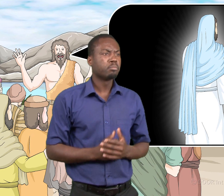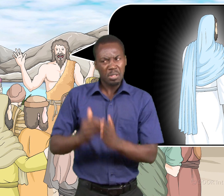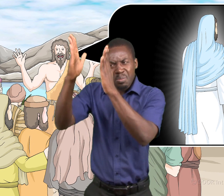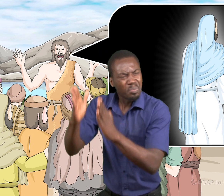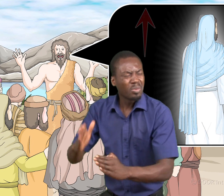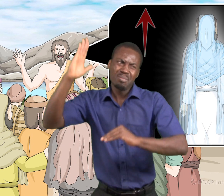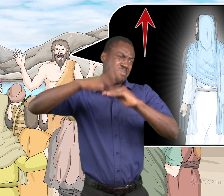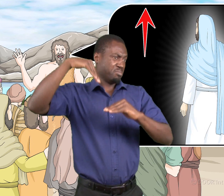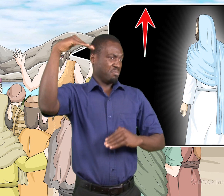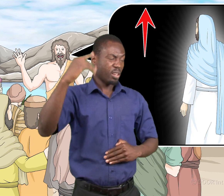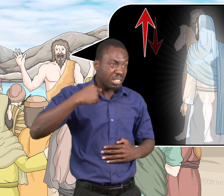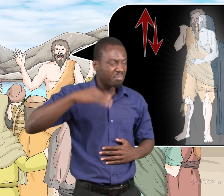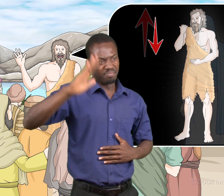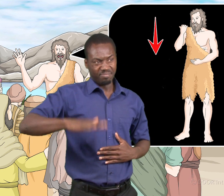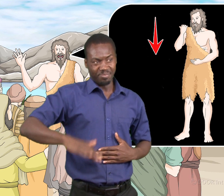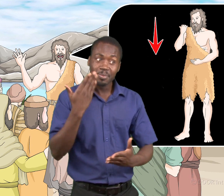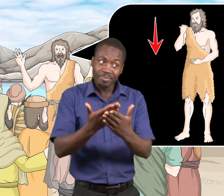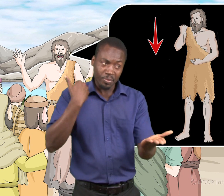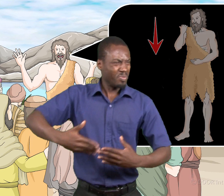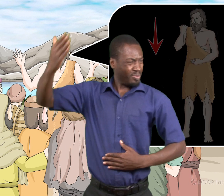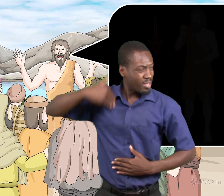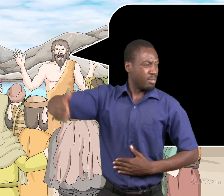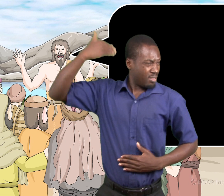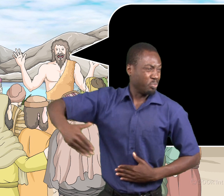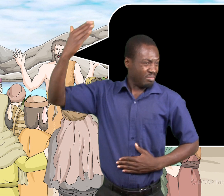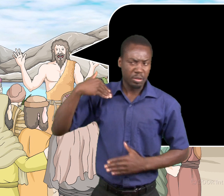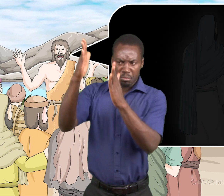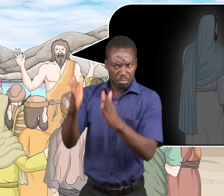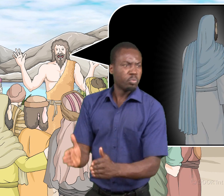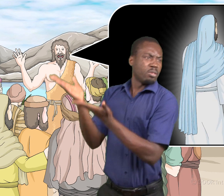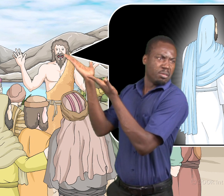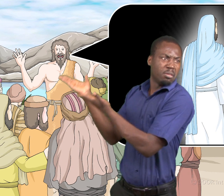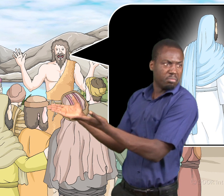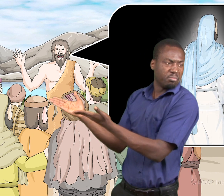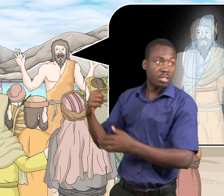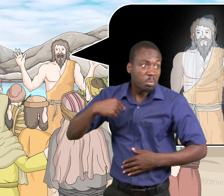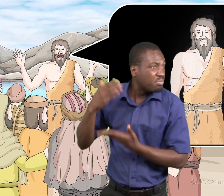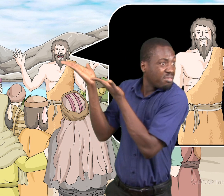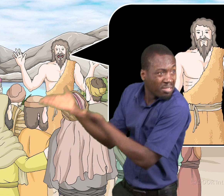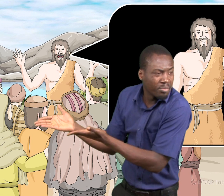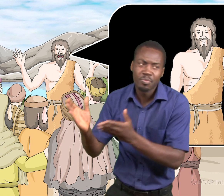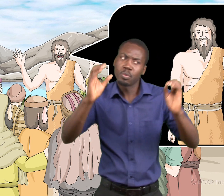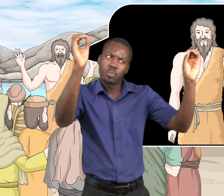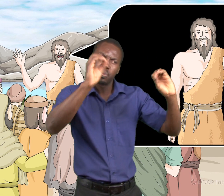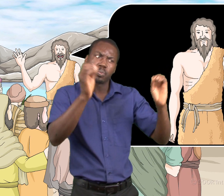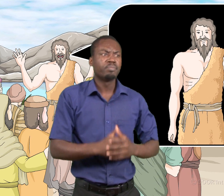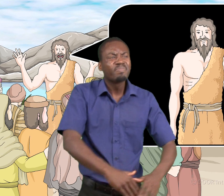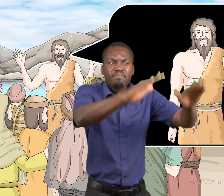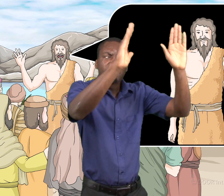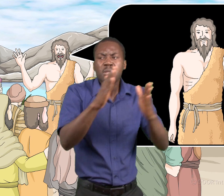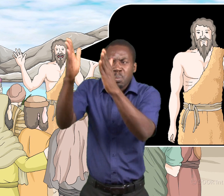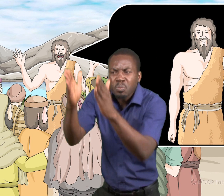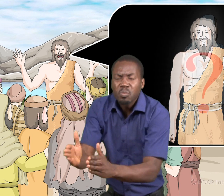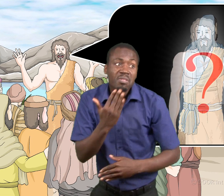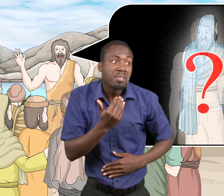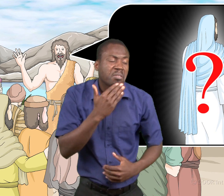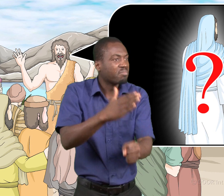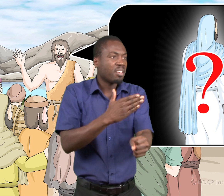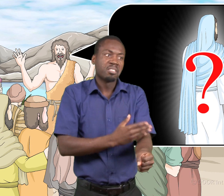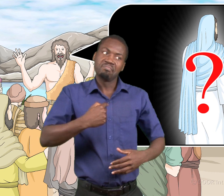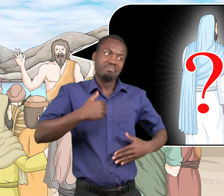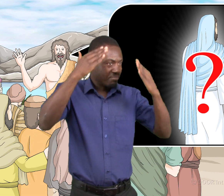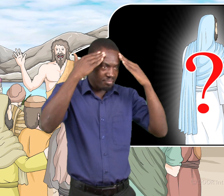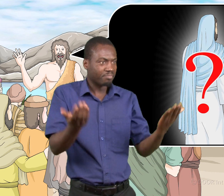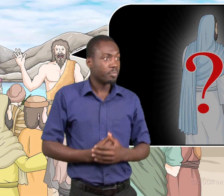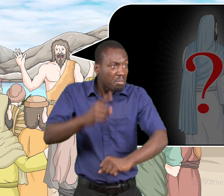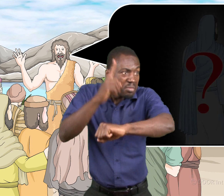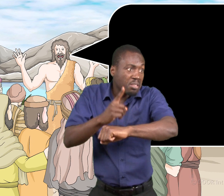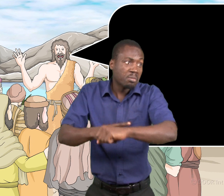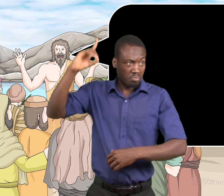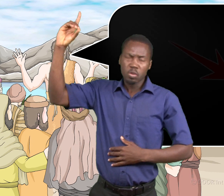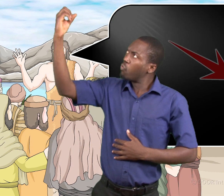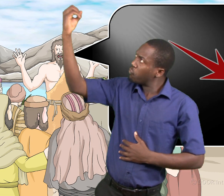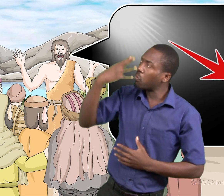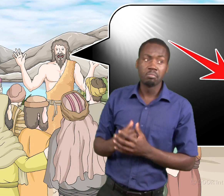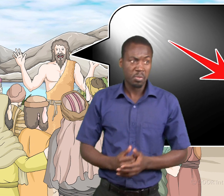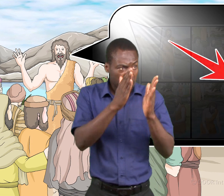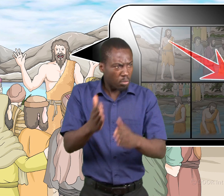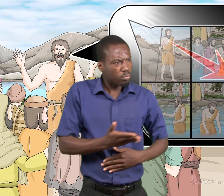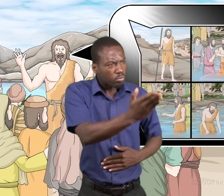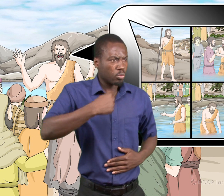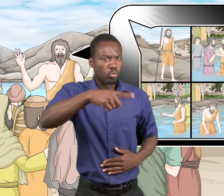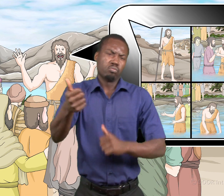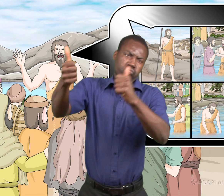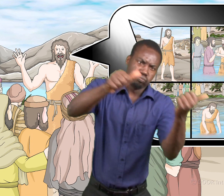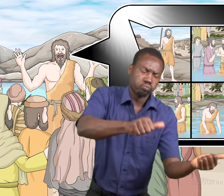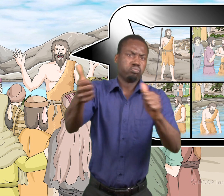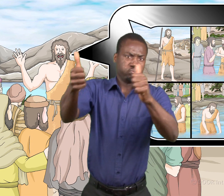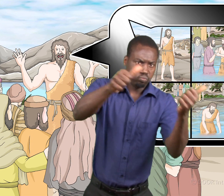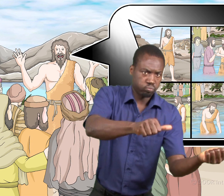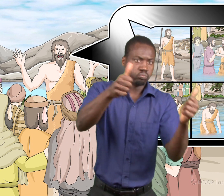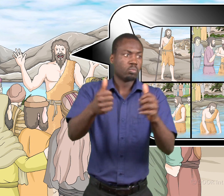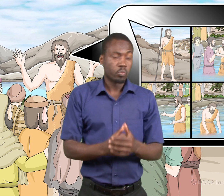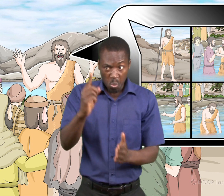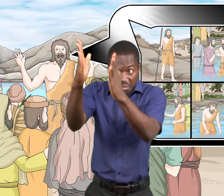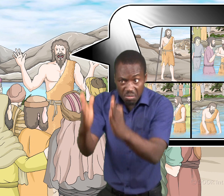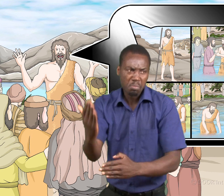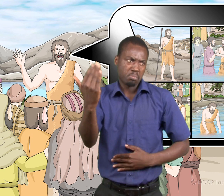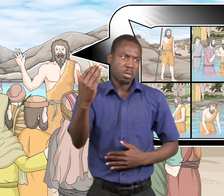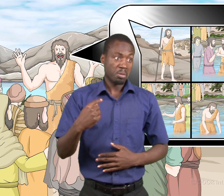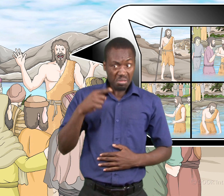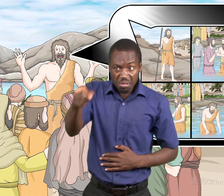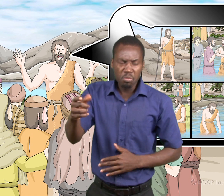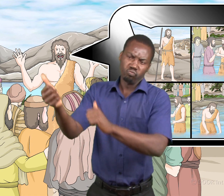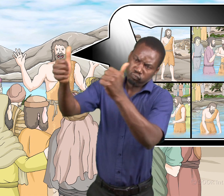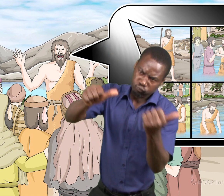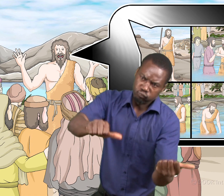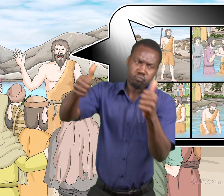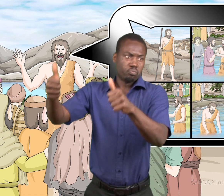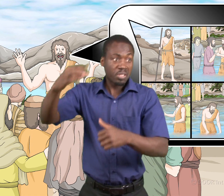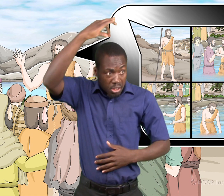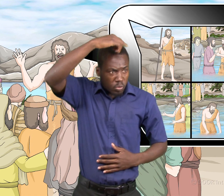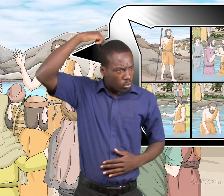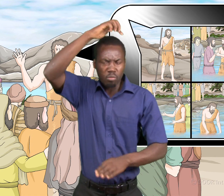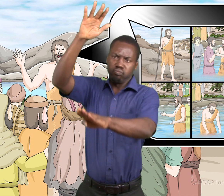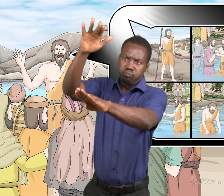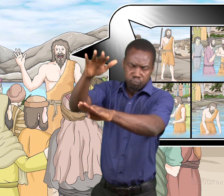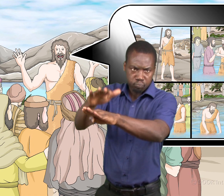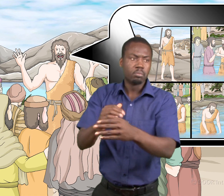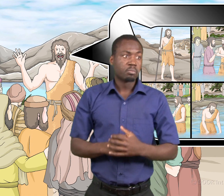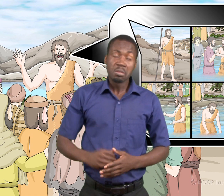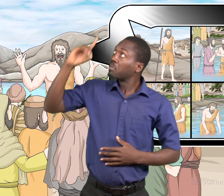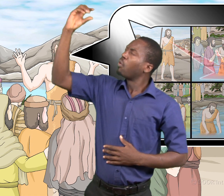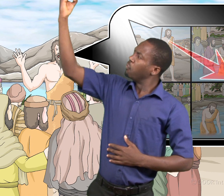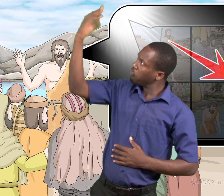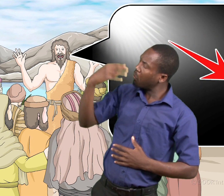This is He of whom I said, ‘A man who comes after me has surpassed me because He was before me.’